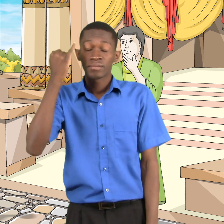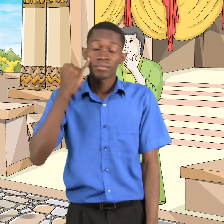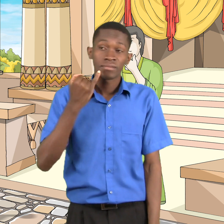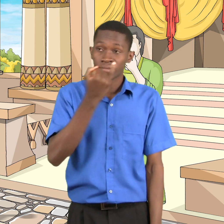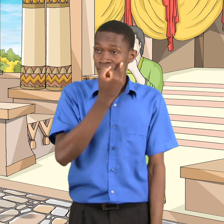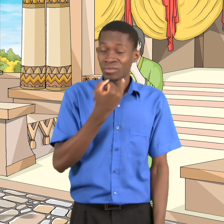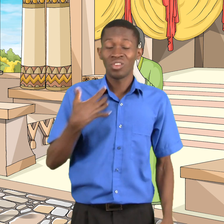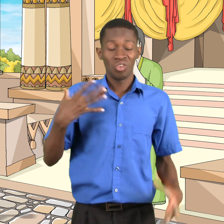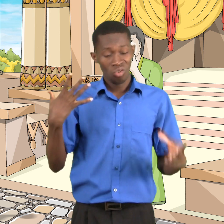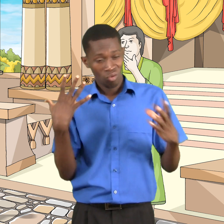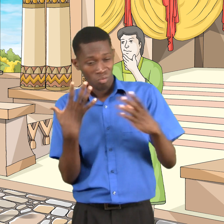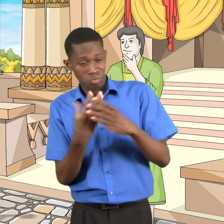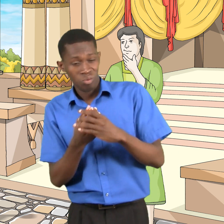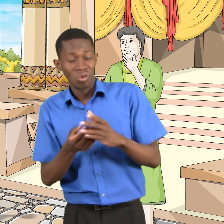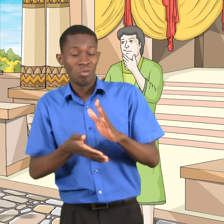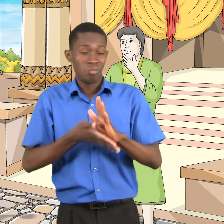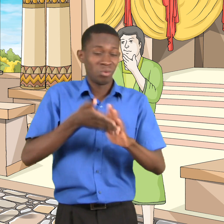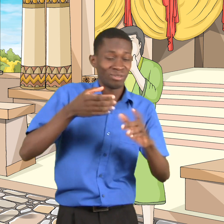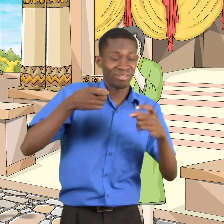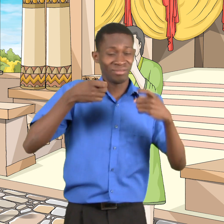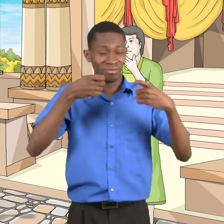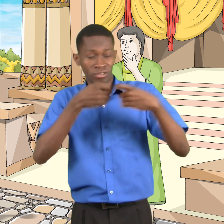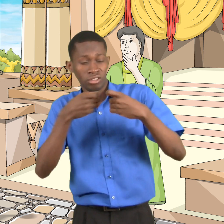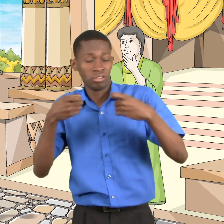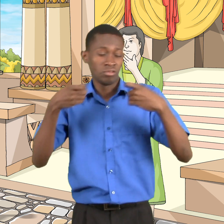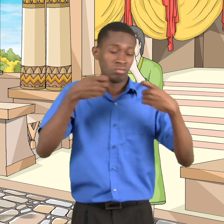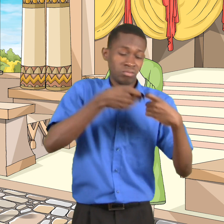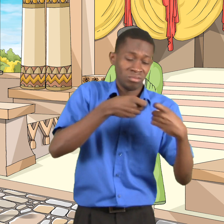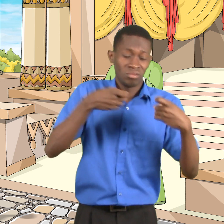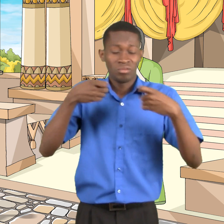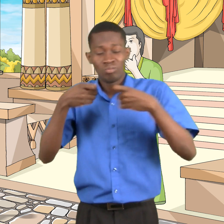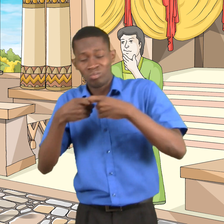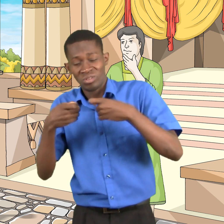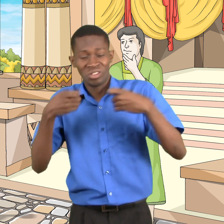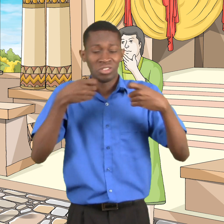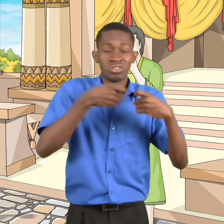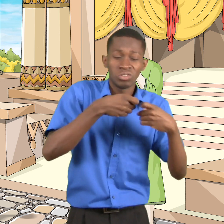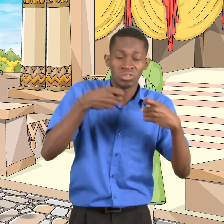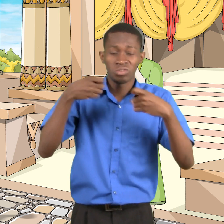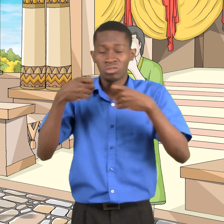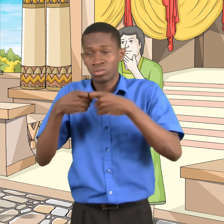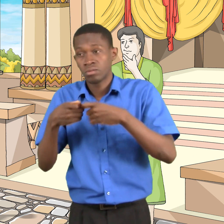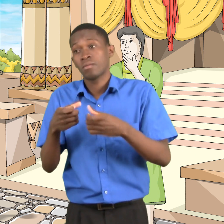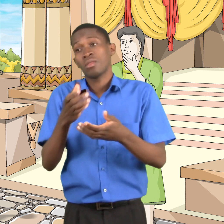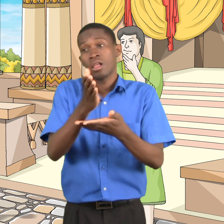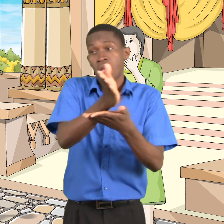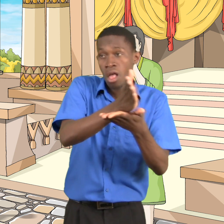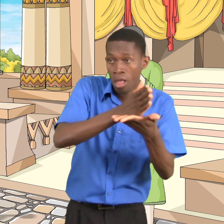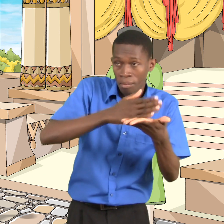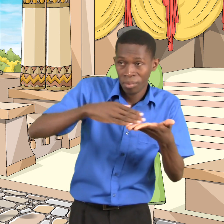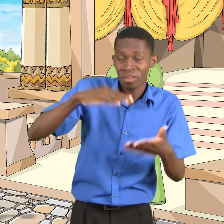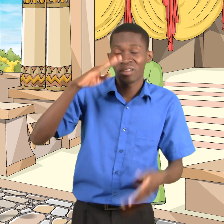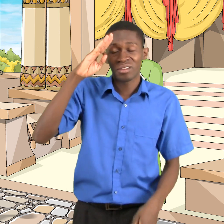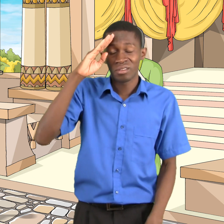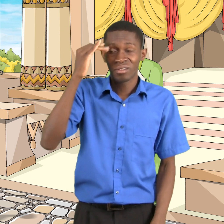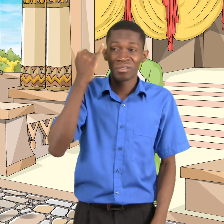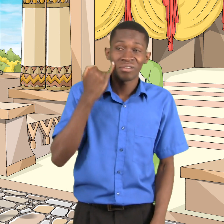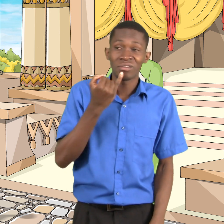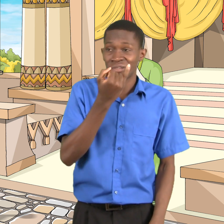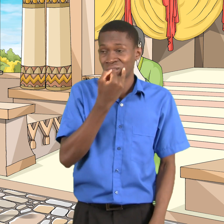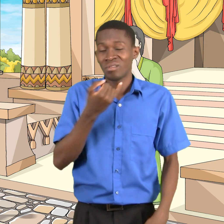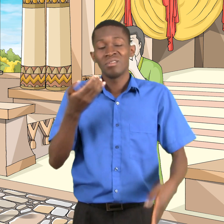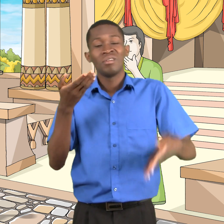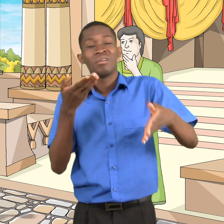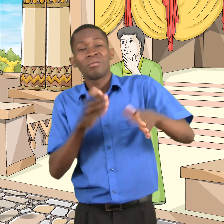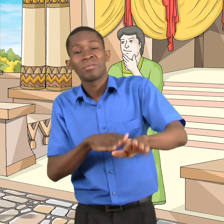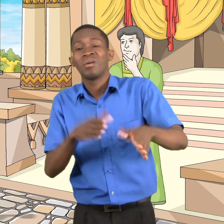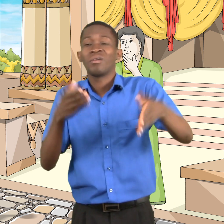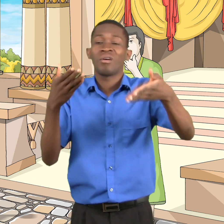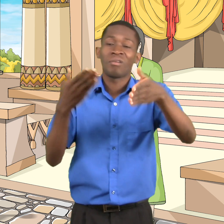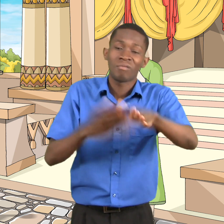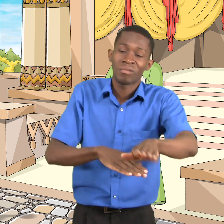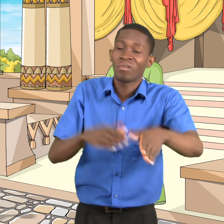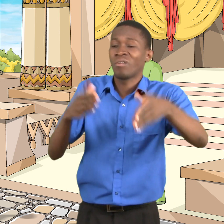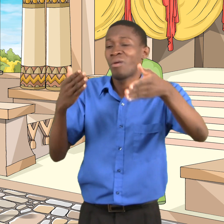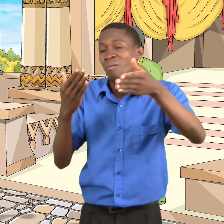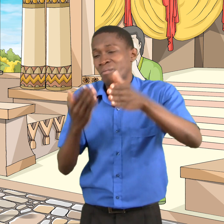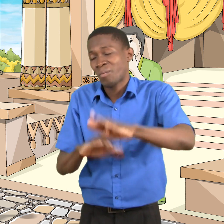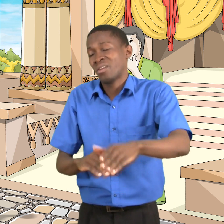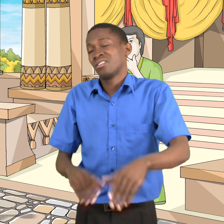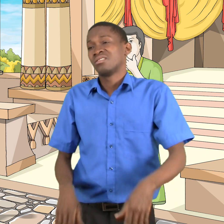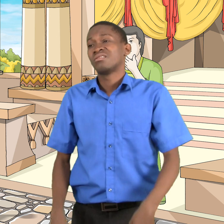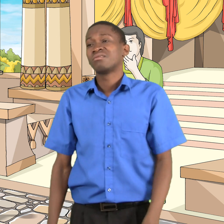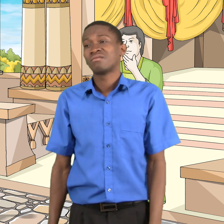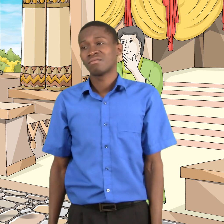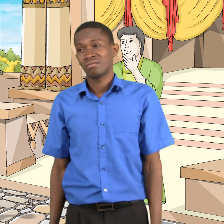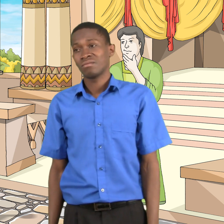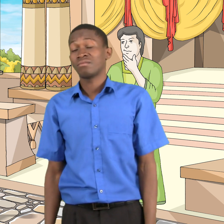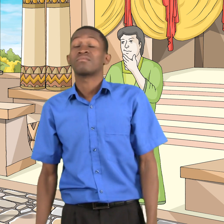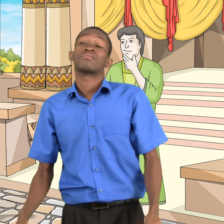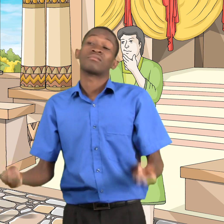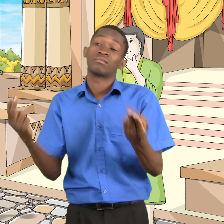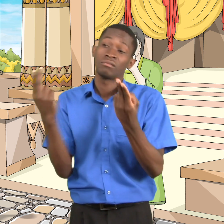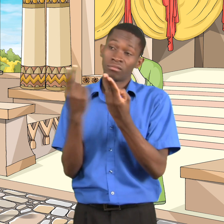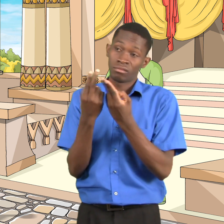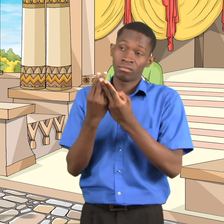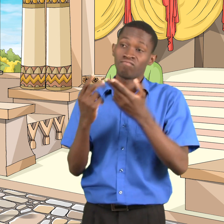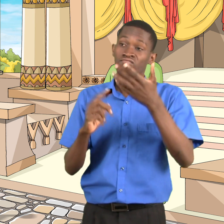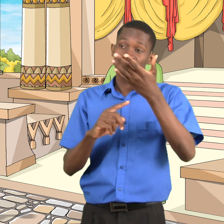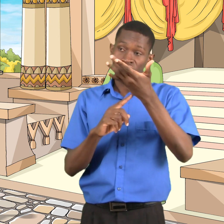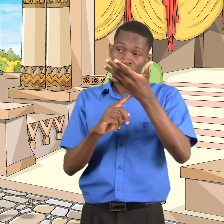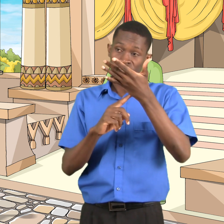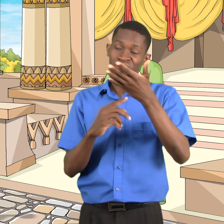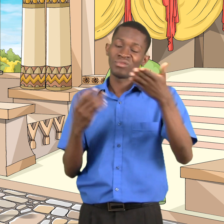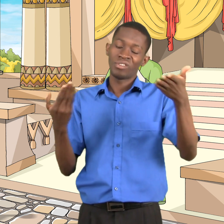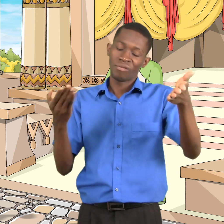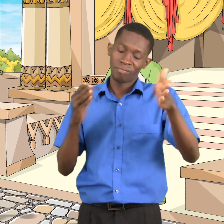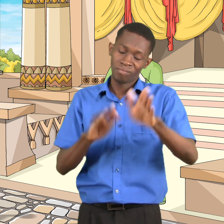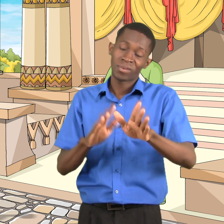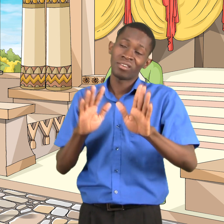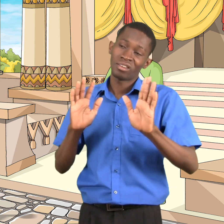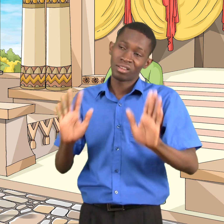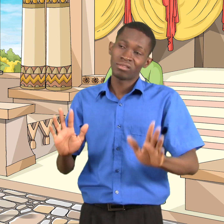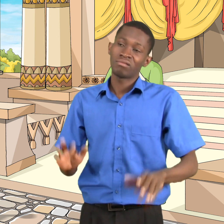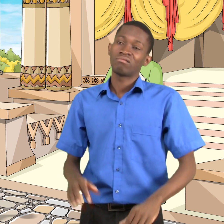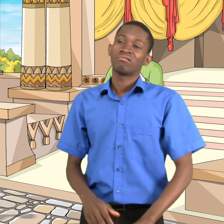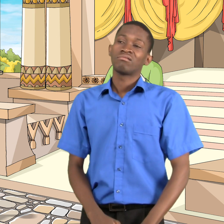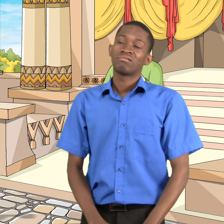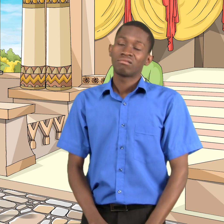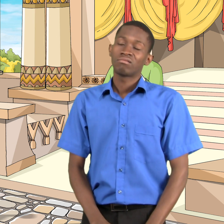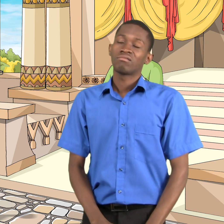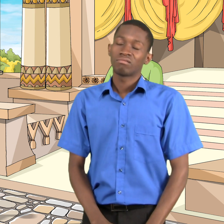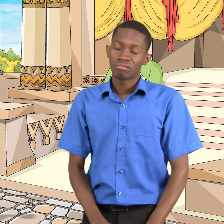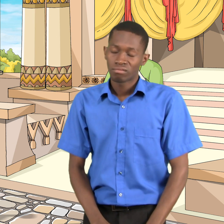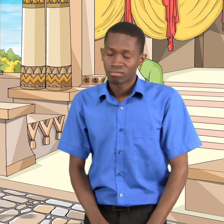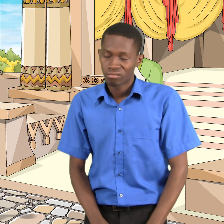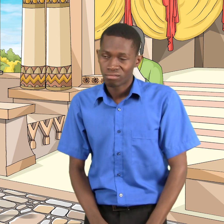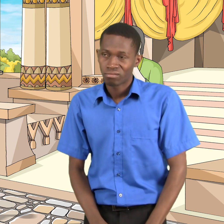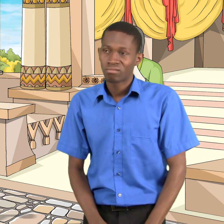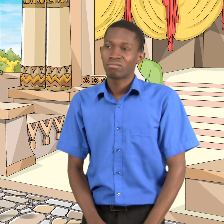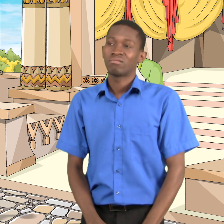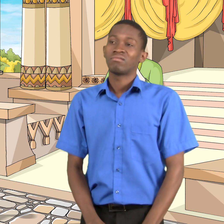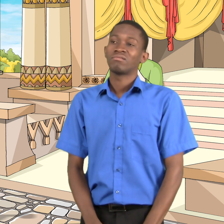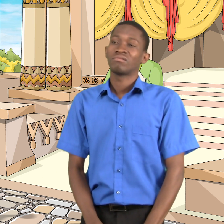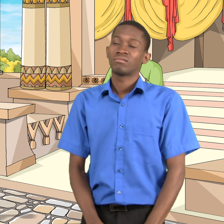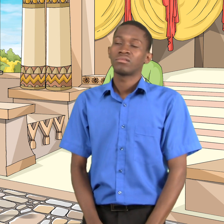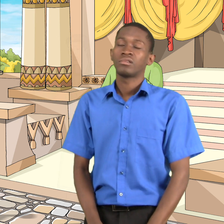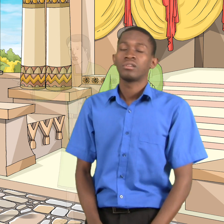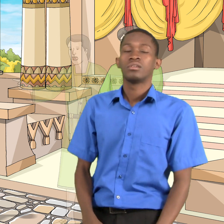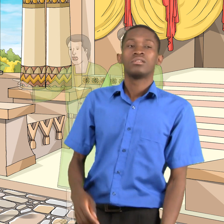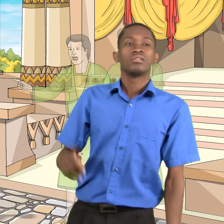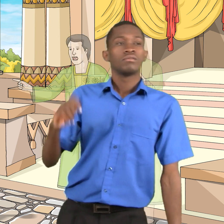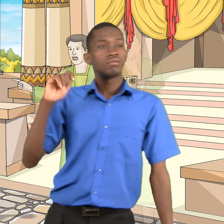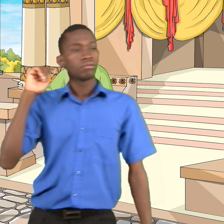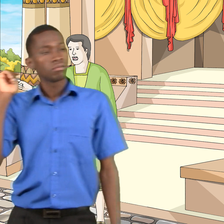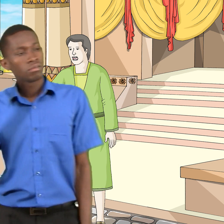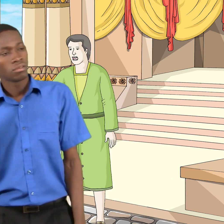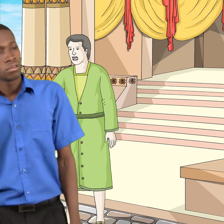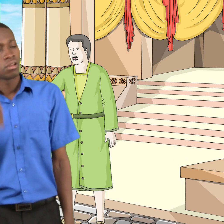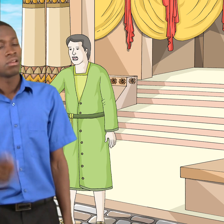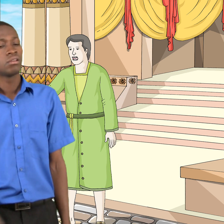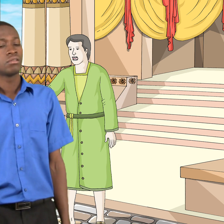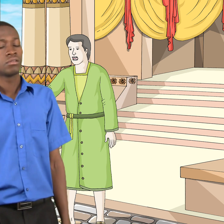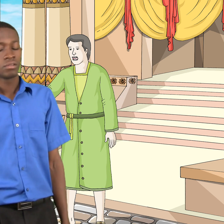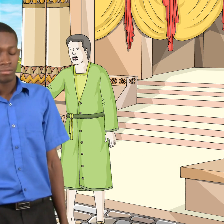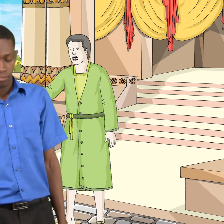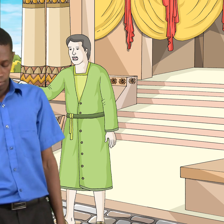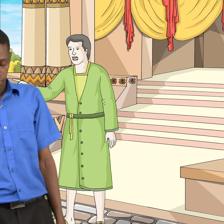Then the archers shot at your servants from the wall, and some of the king’s servants were killed. And your servant Uriah the Hittite is dead as well.”